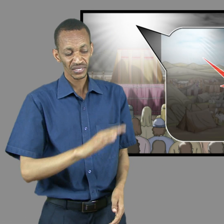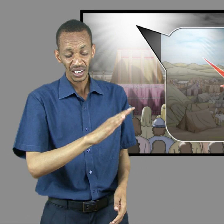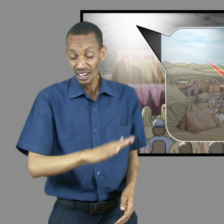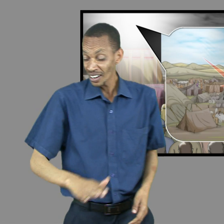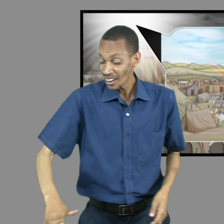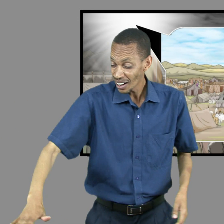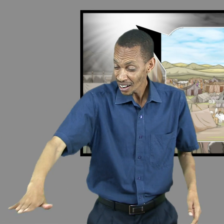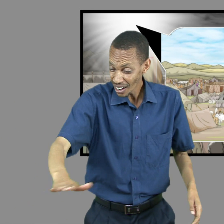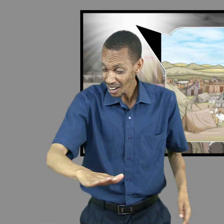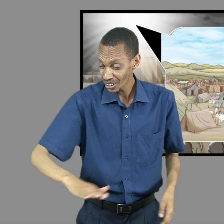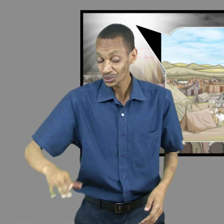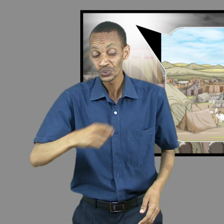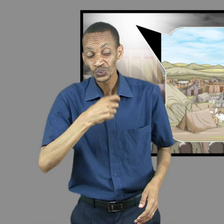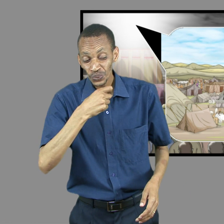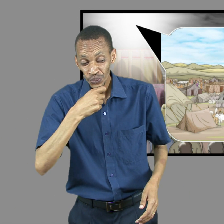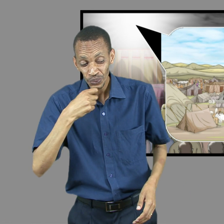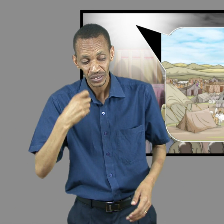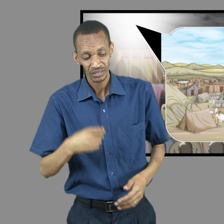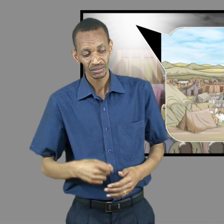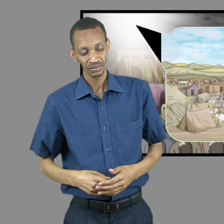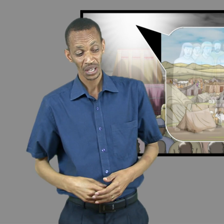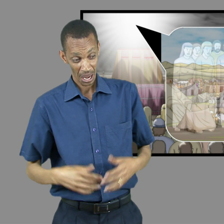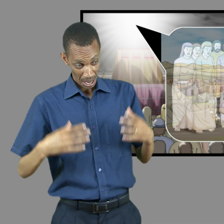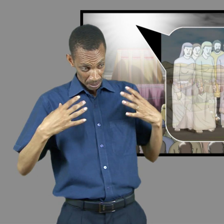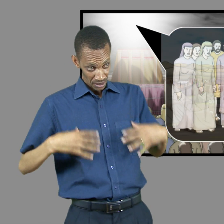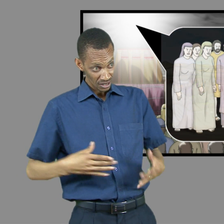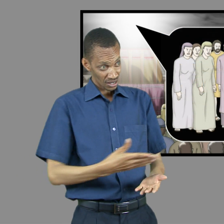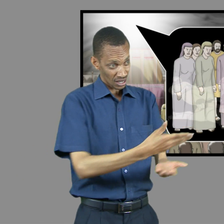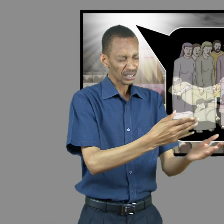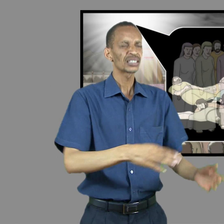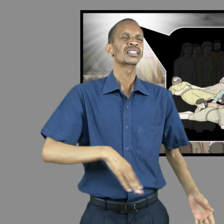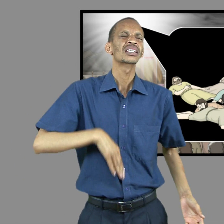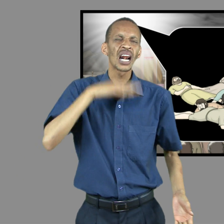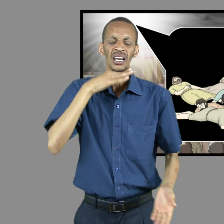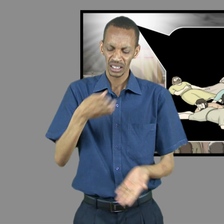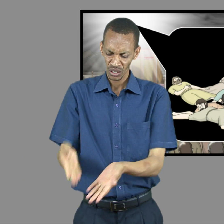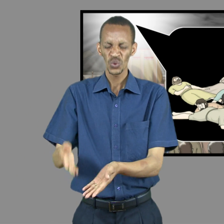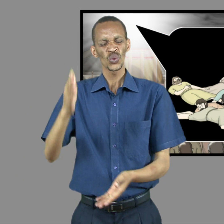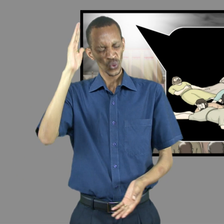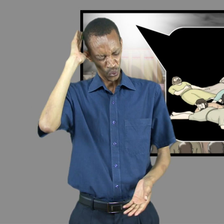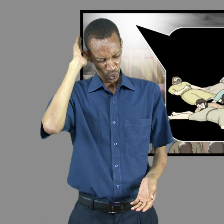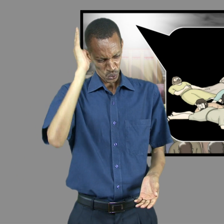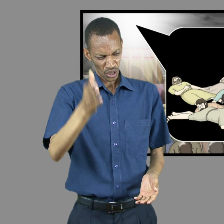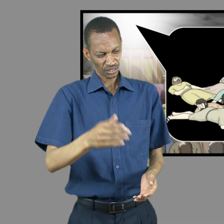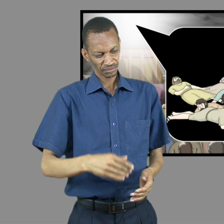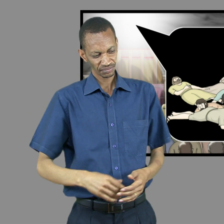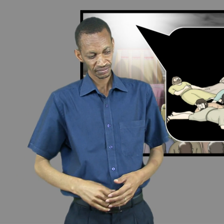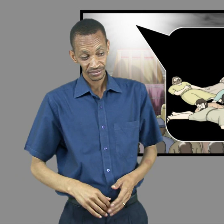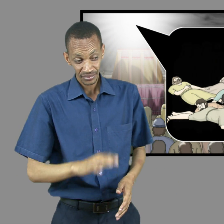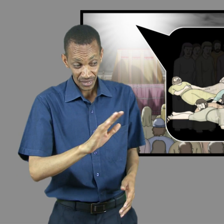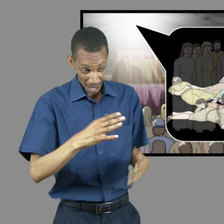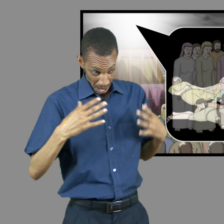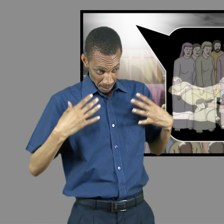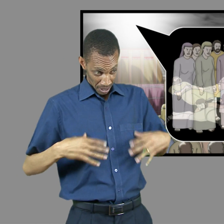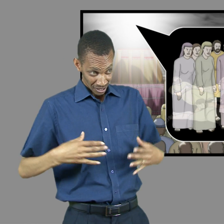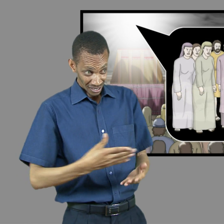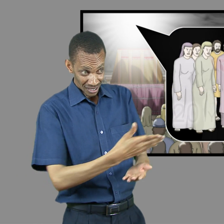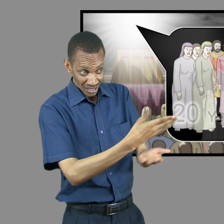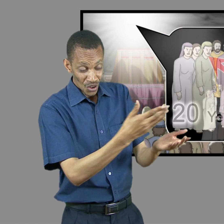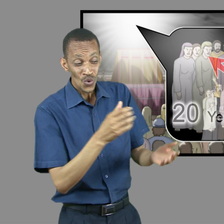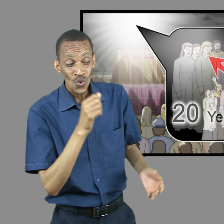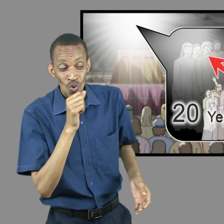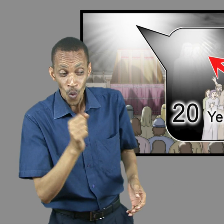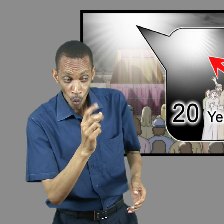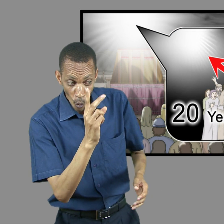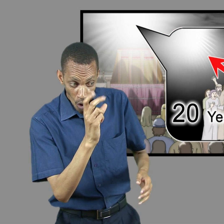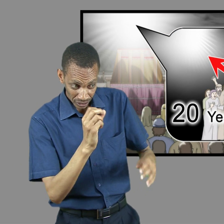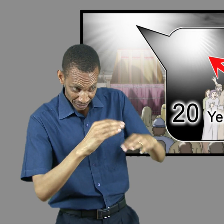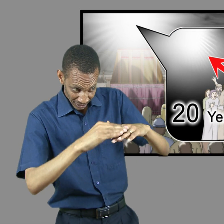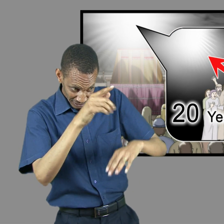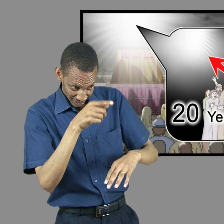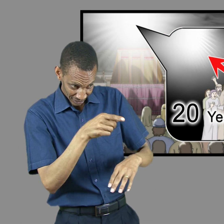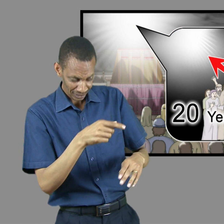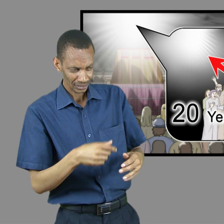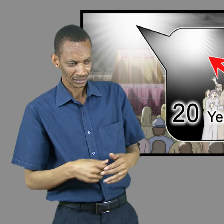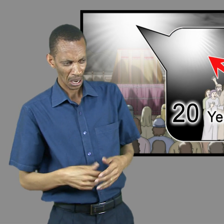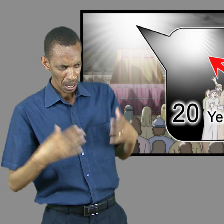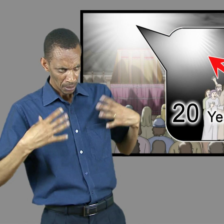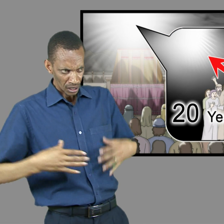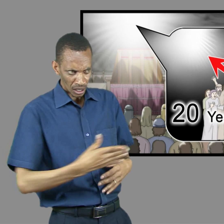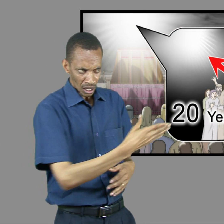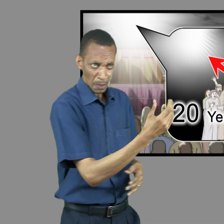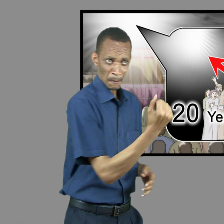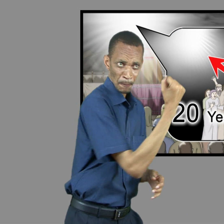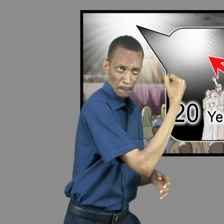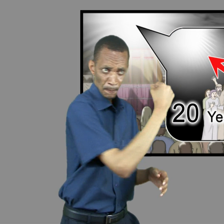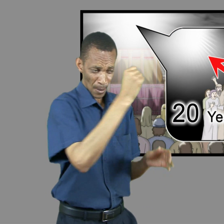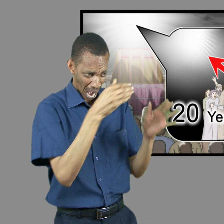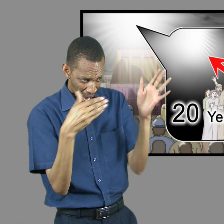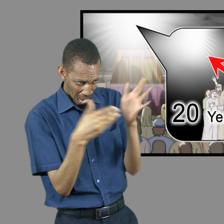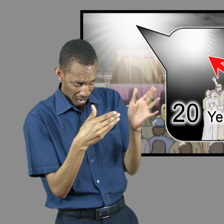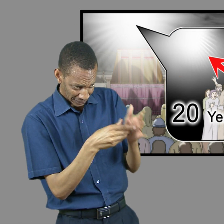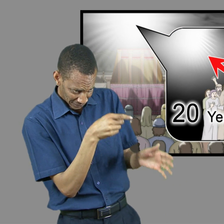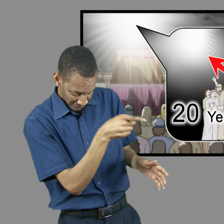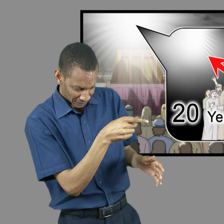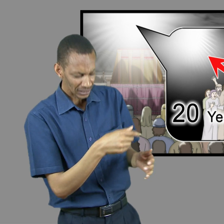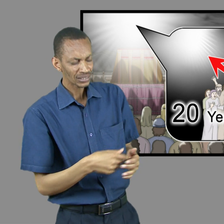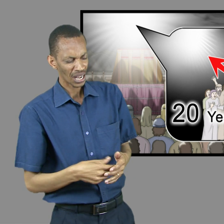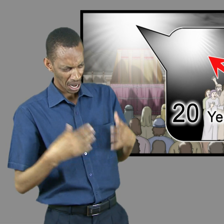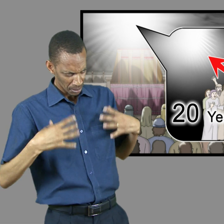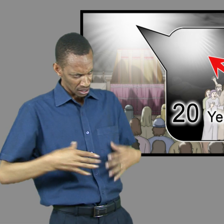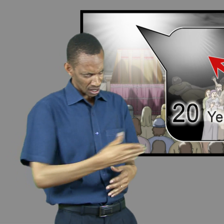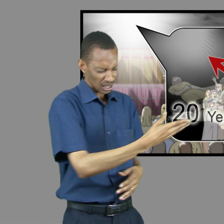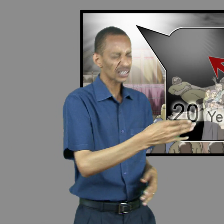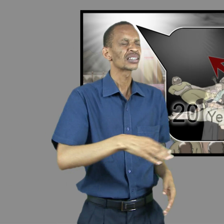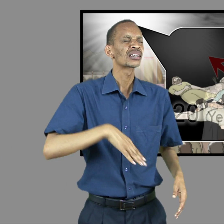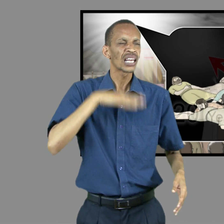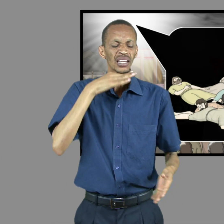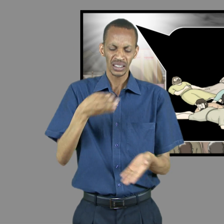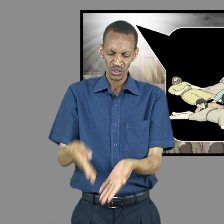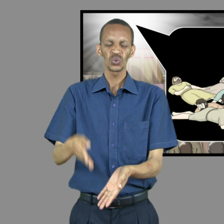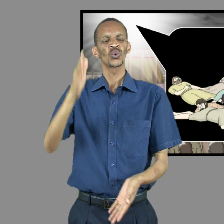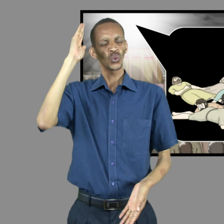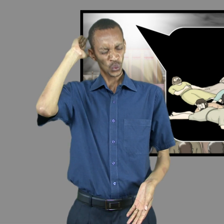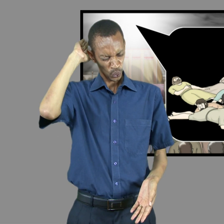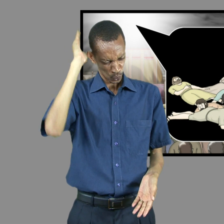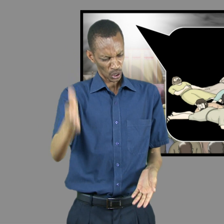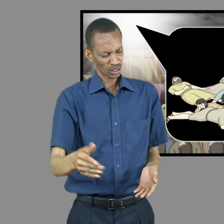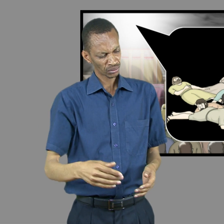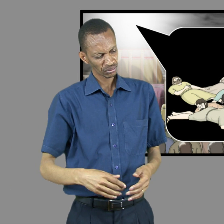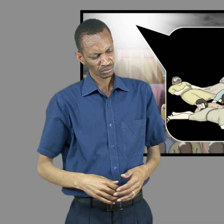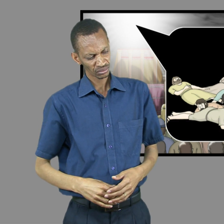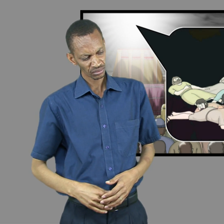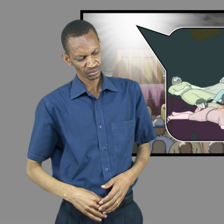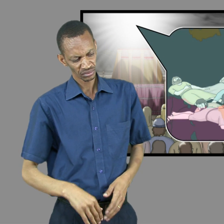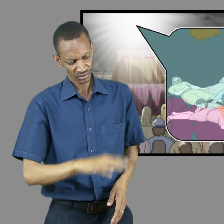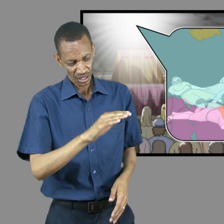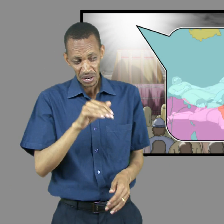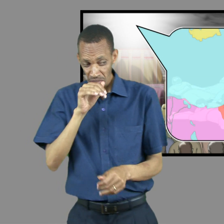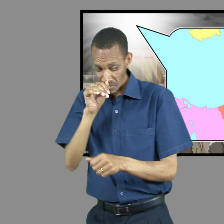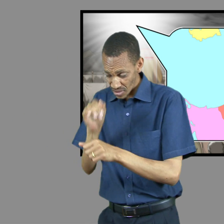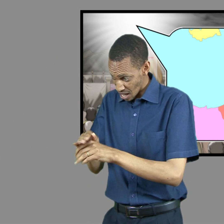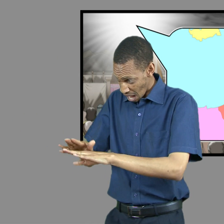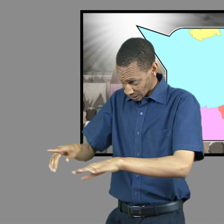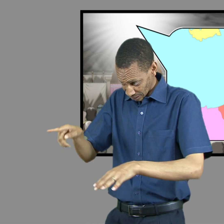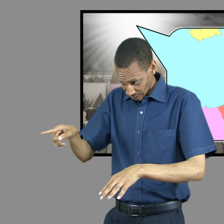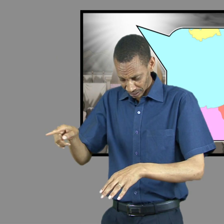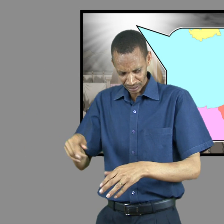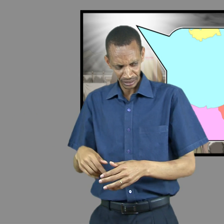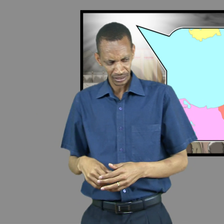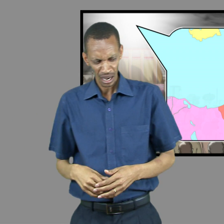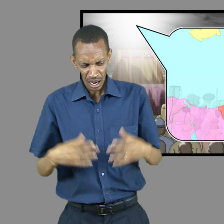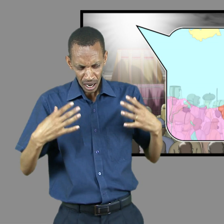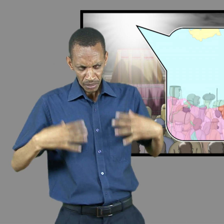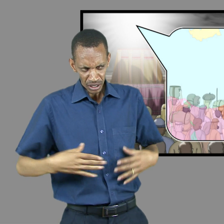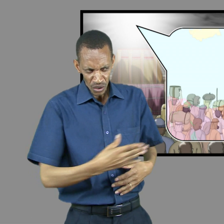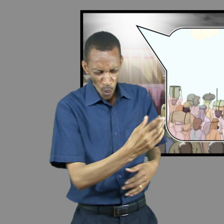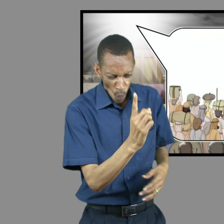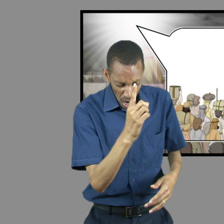Your bodies will fall in this wilderness—all who were numbered in the census, everyone twenty years of age or older—because you have grumbled against Me.